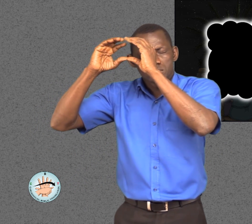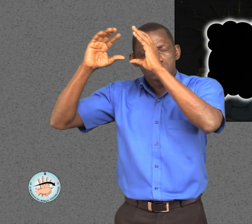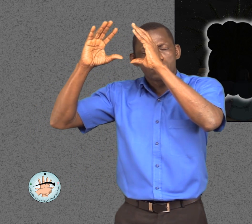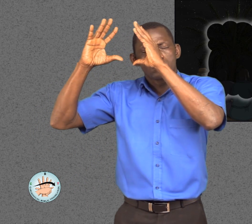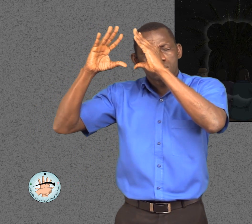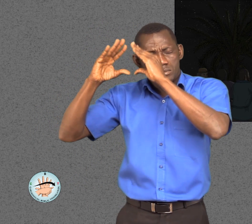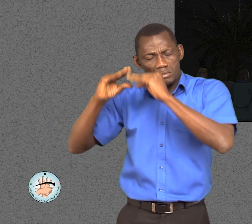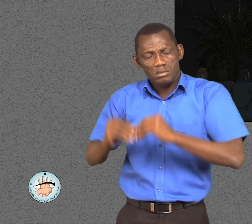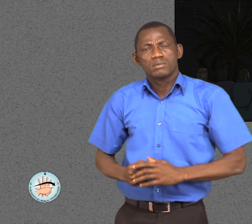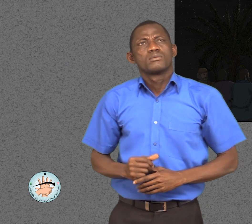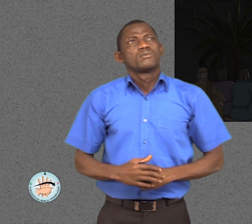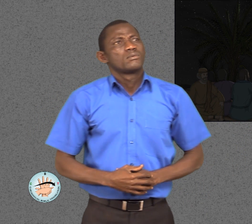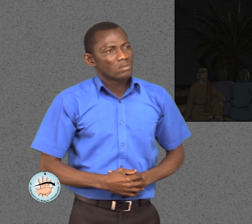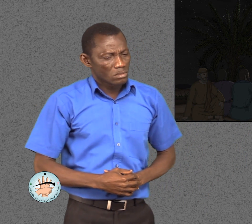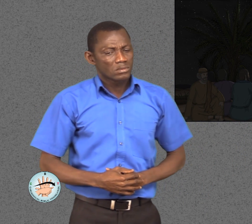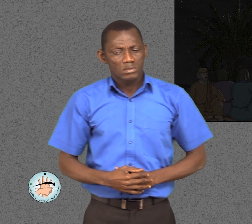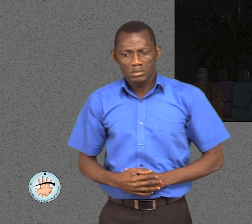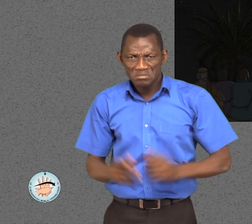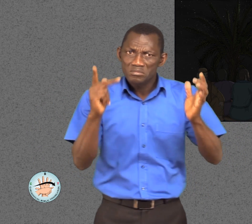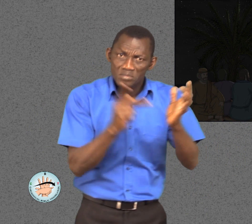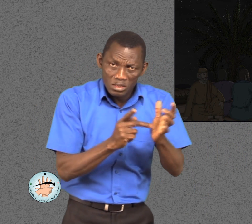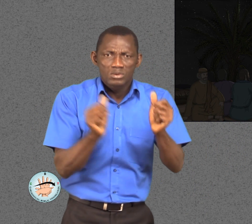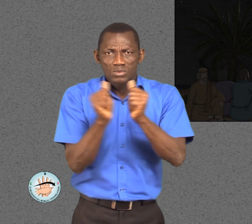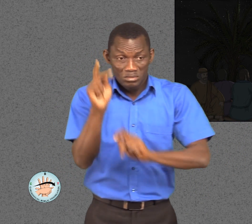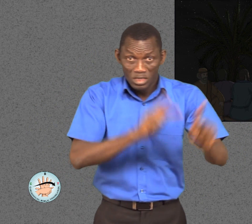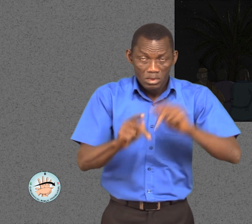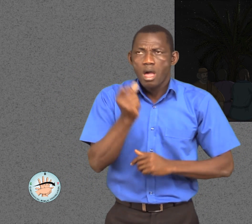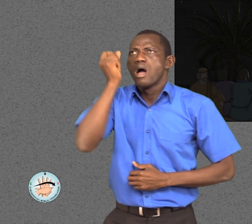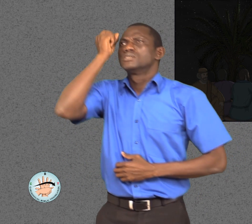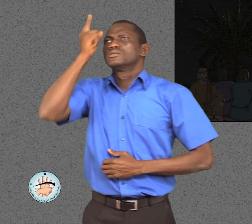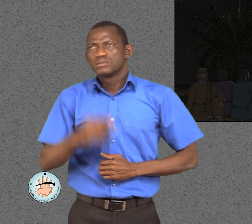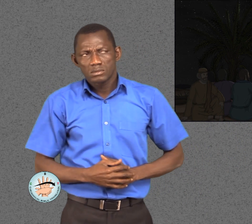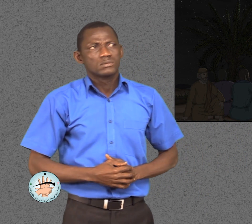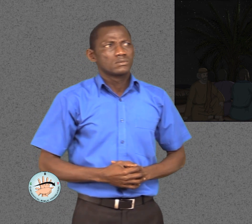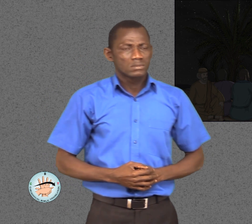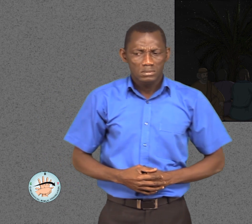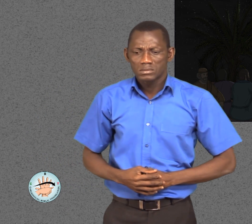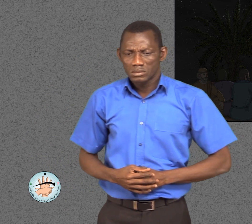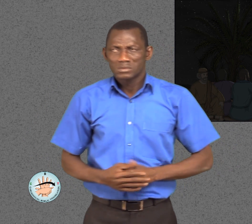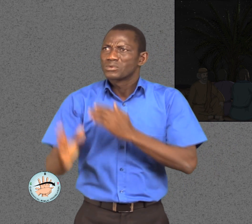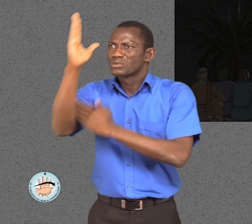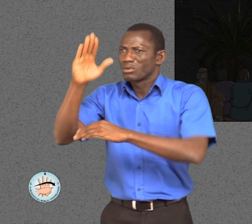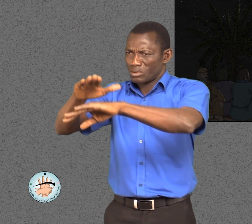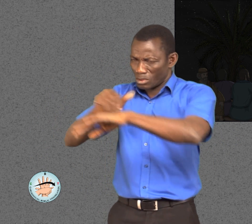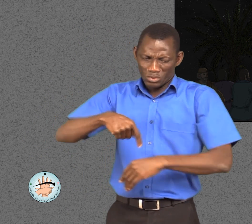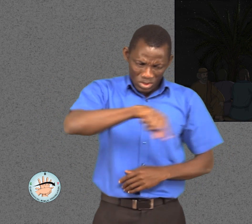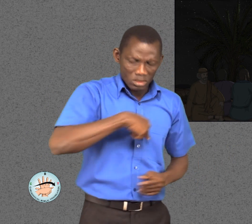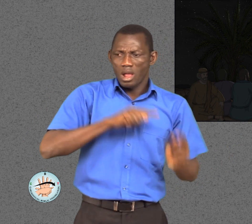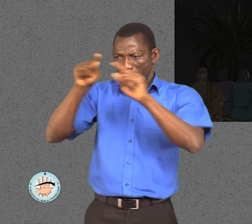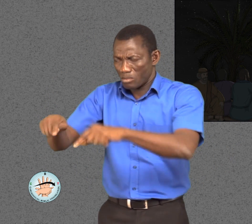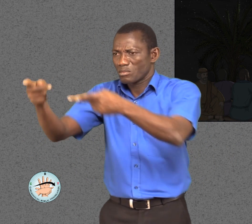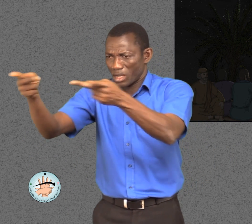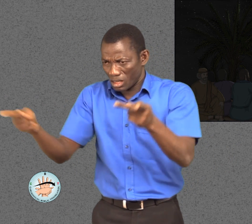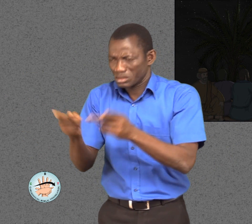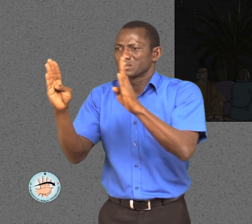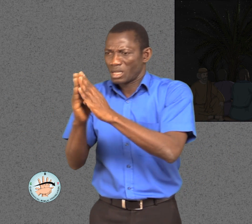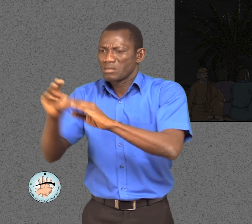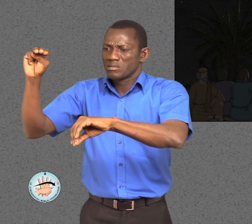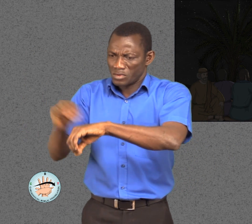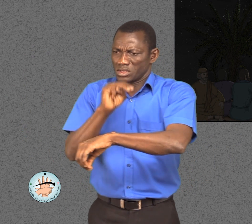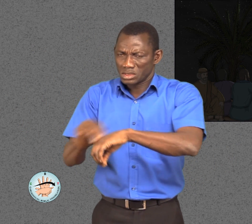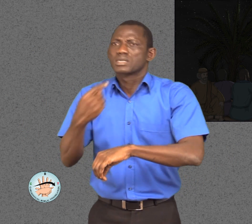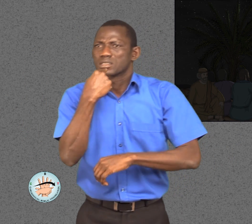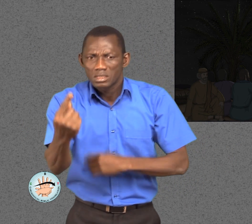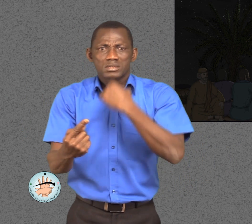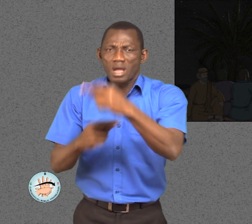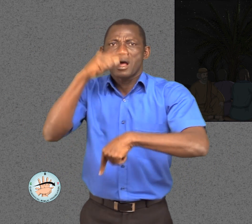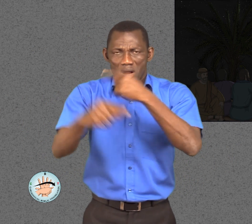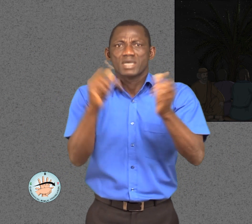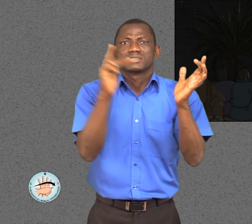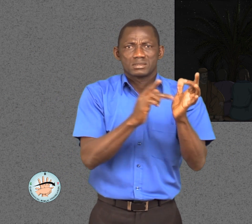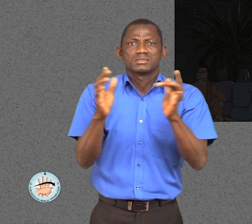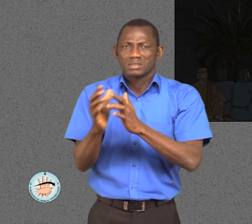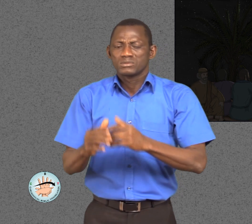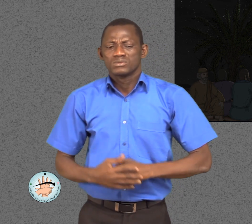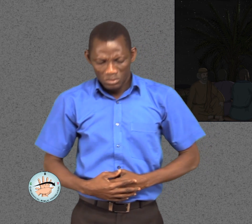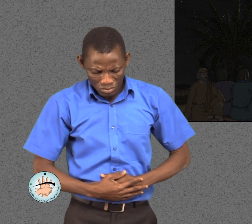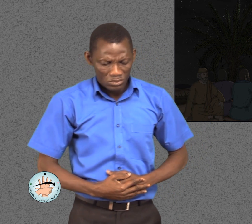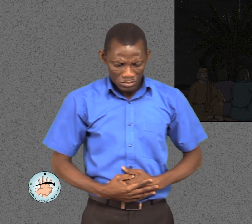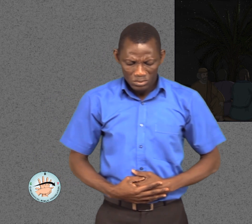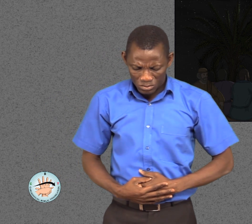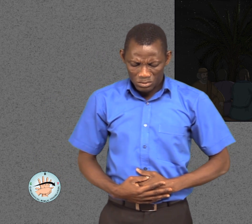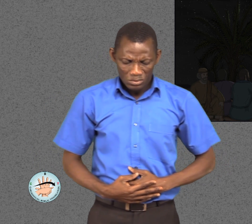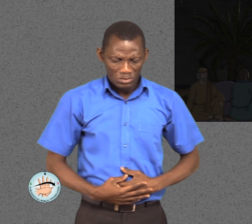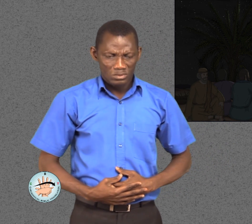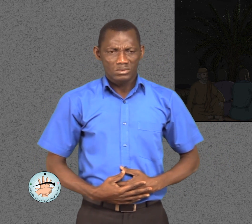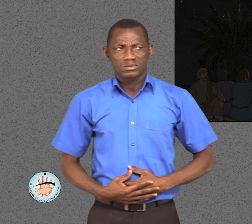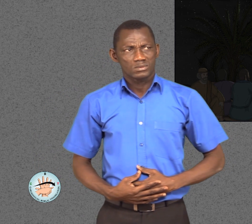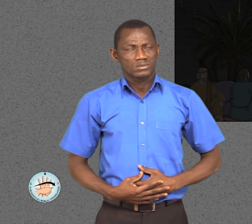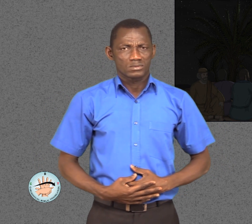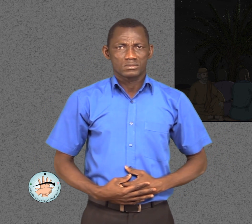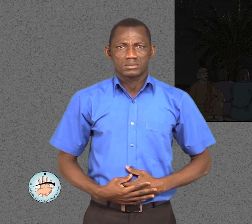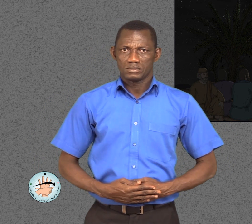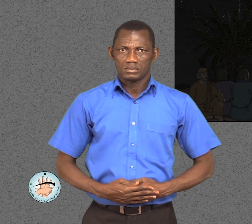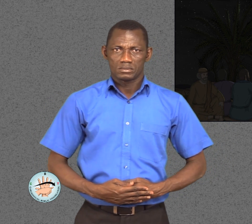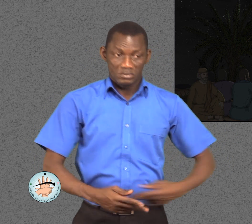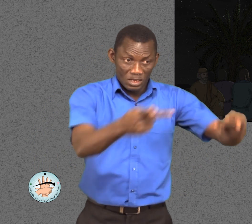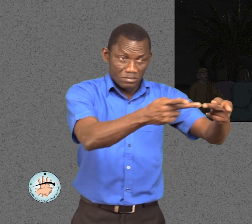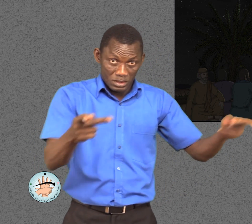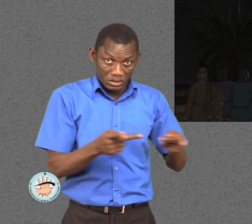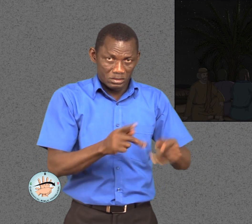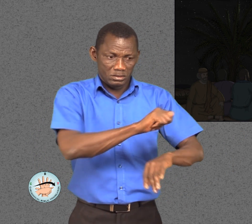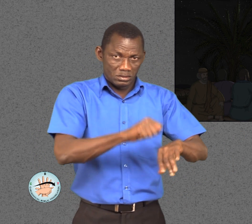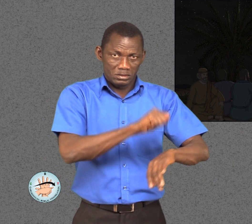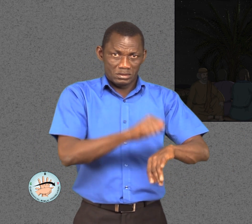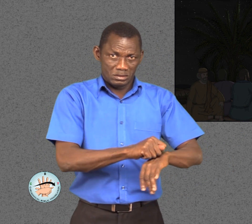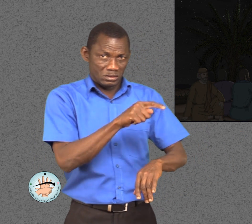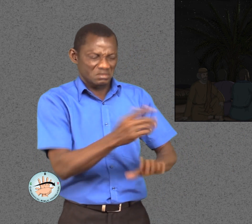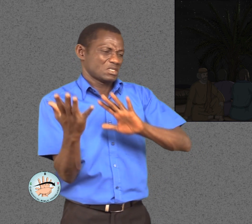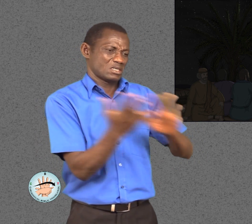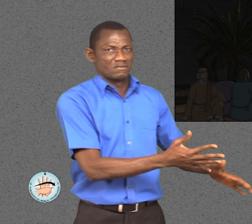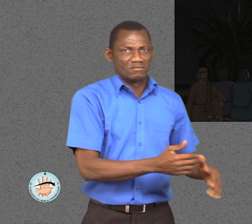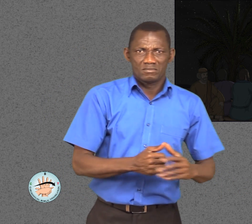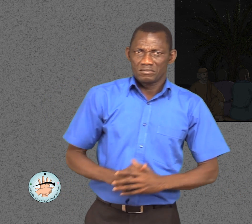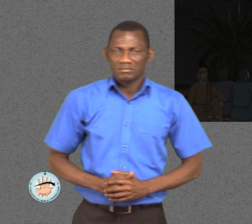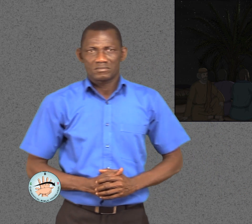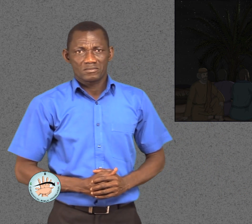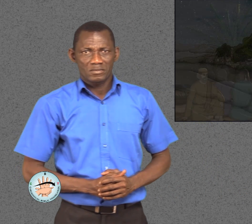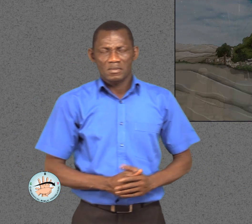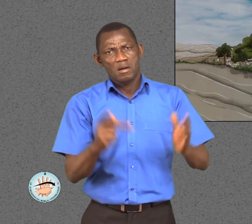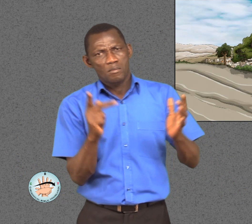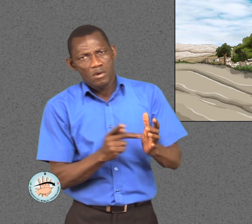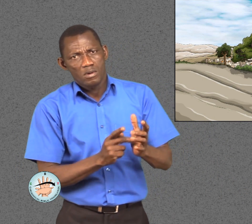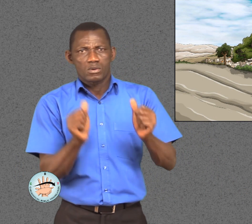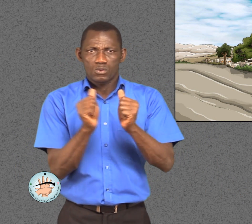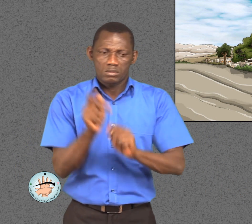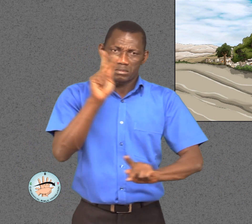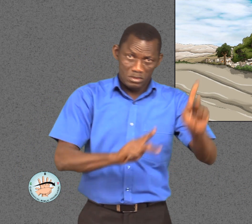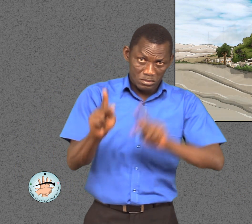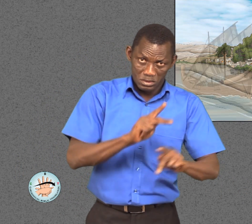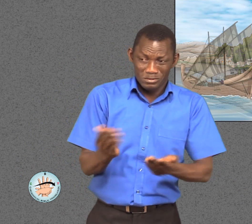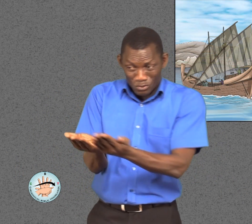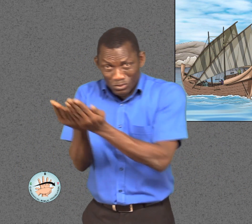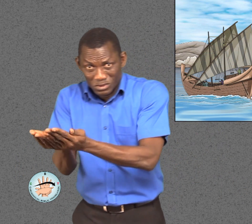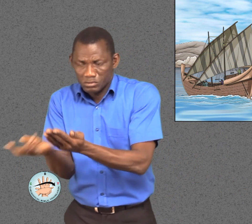As soon as Paul had seen the vision, we got ready to leave for Macedonia, concluding that God had called us to preach the gospel to them.